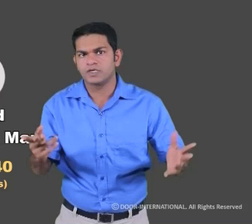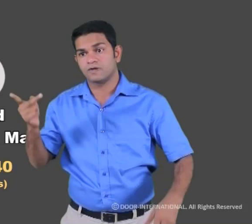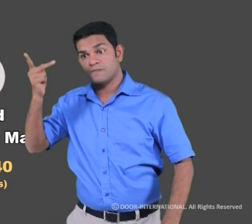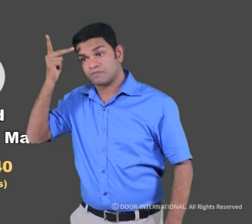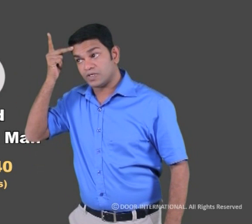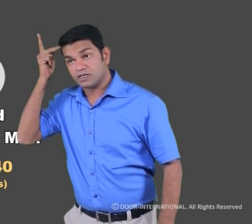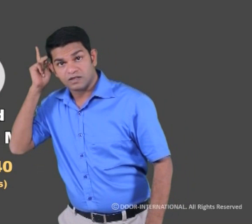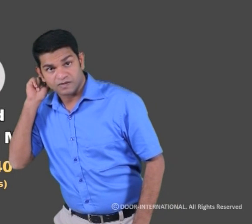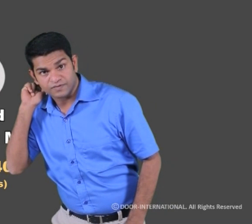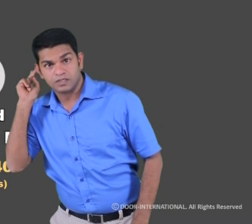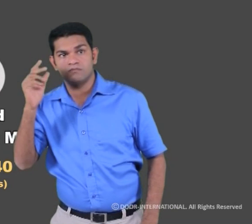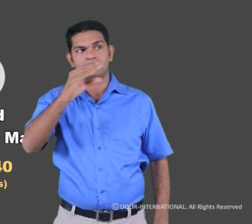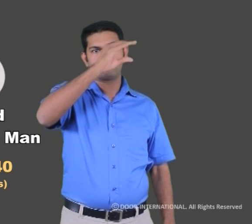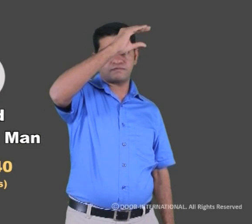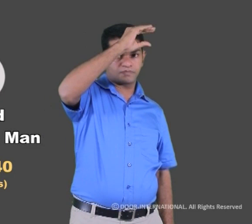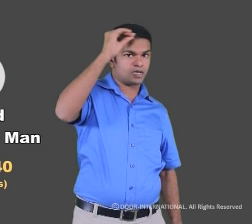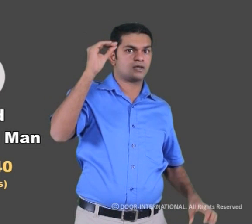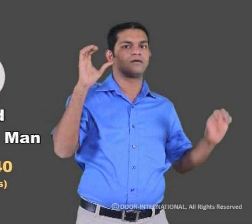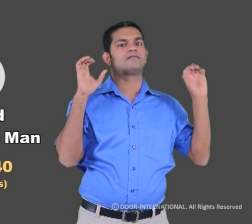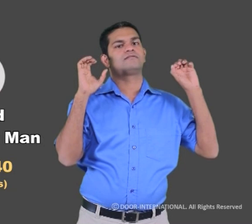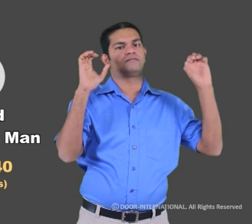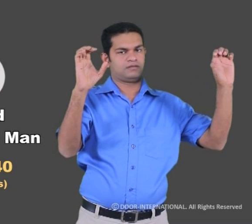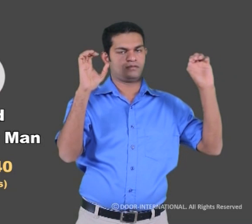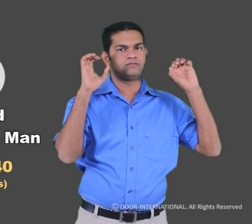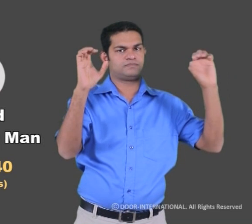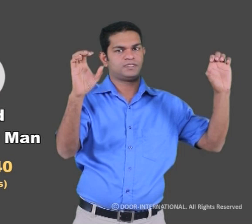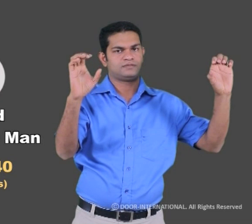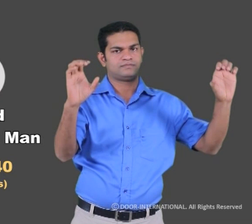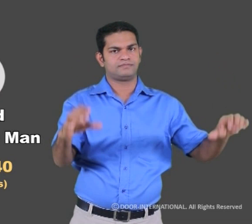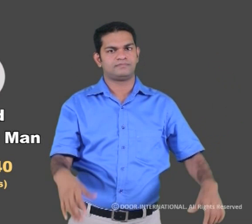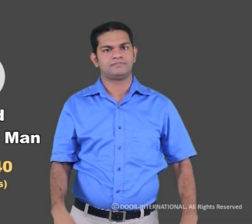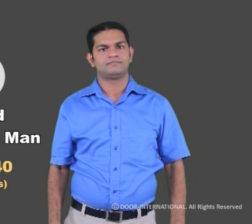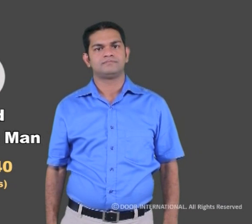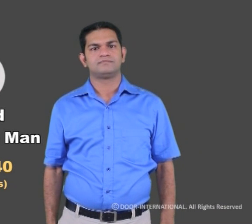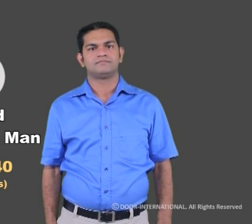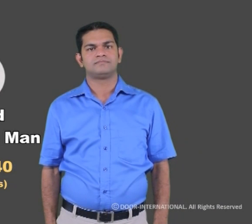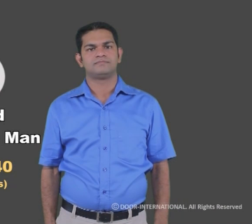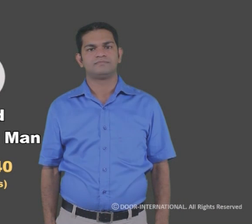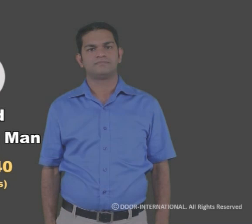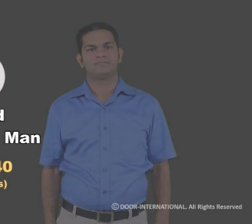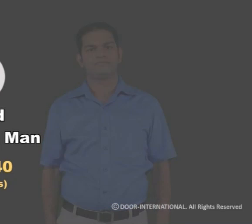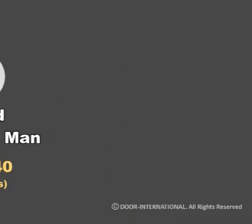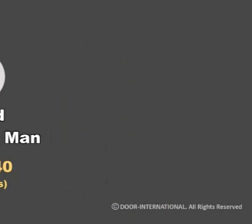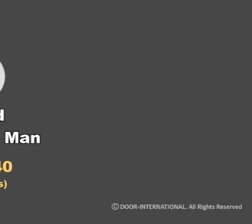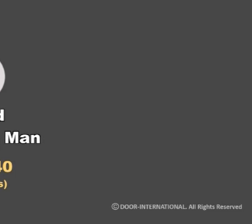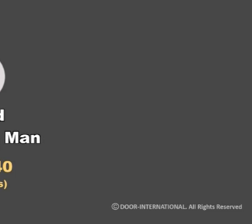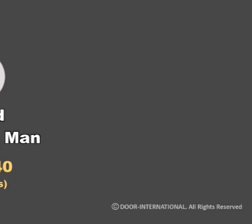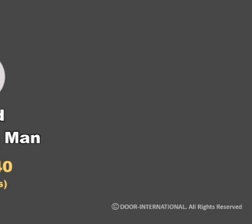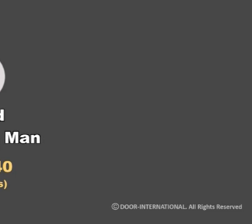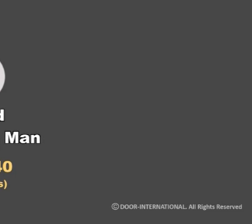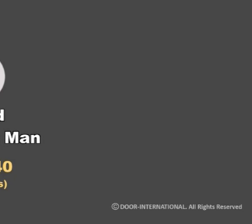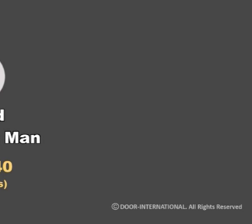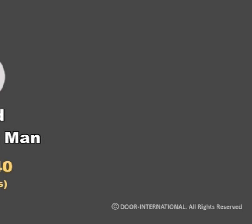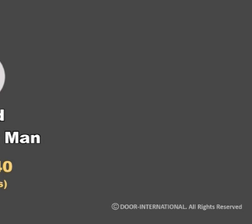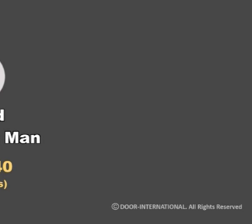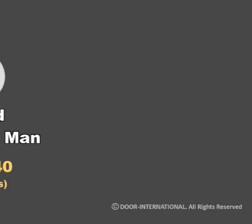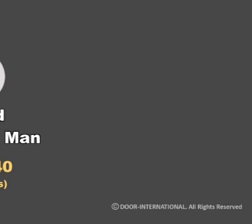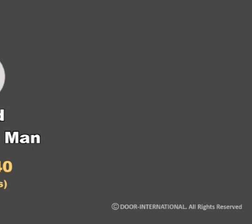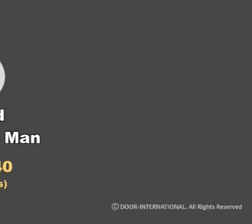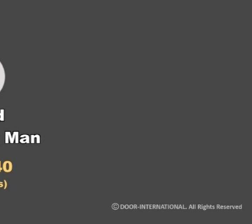Philip and the Ethiopia man